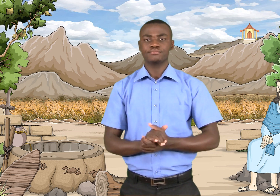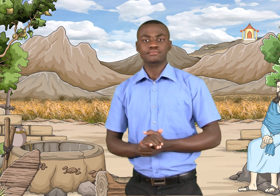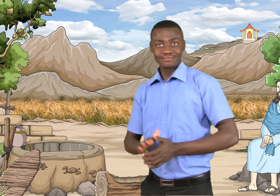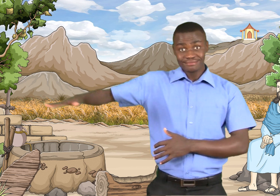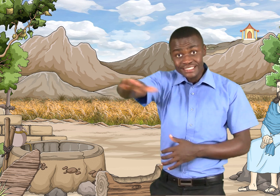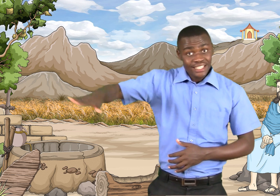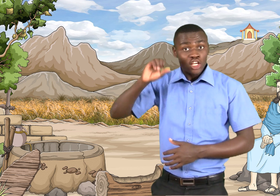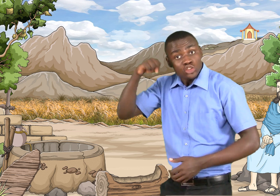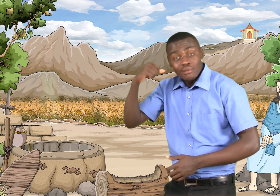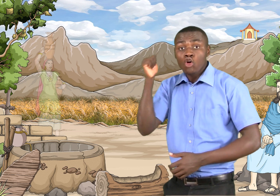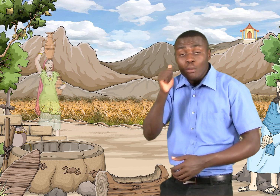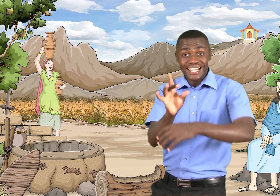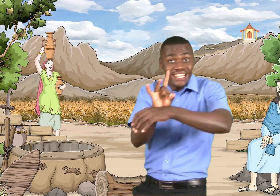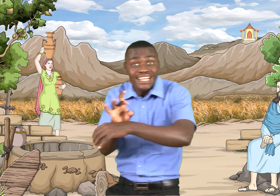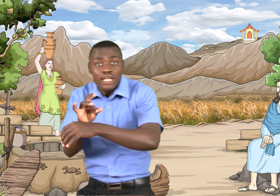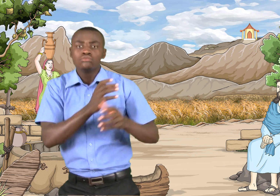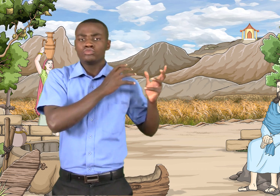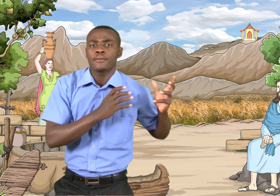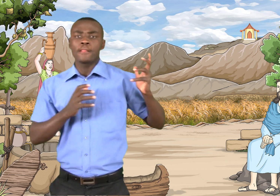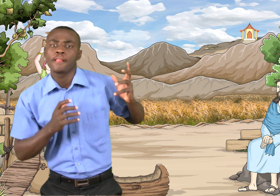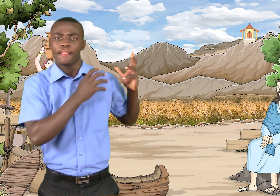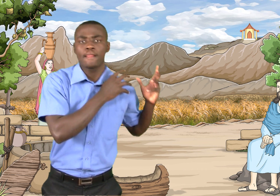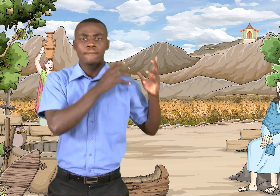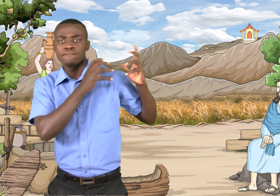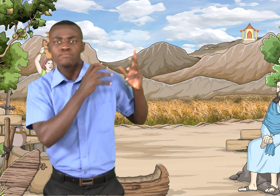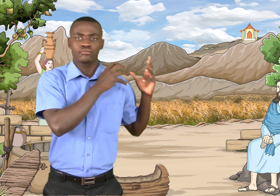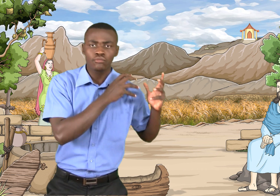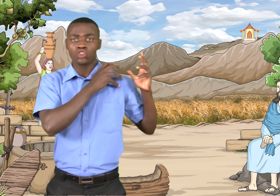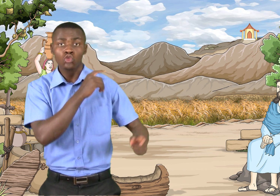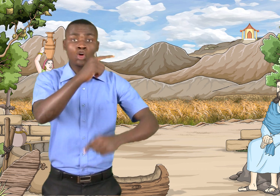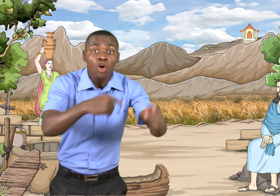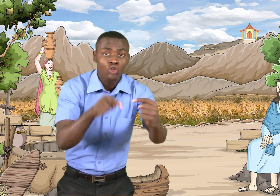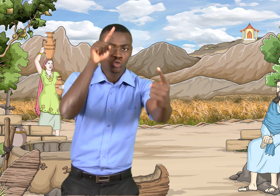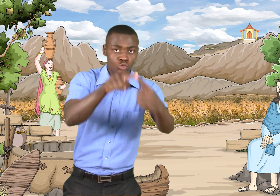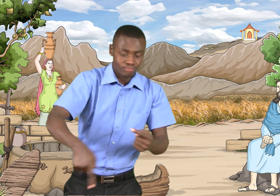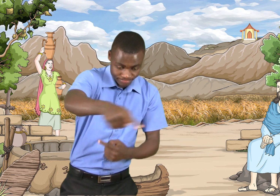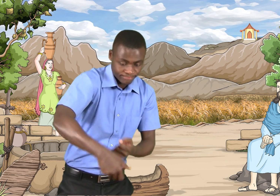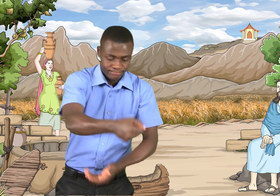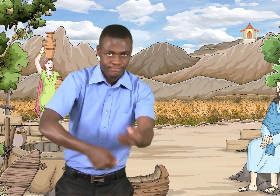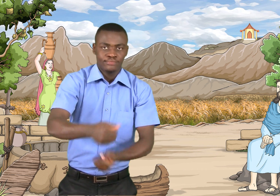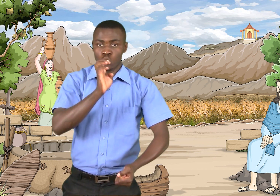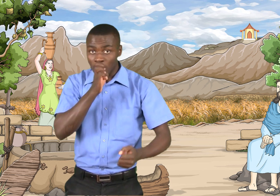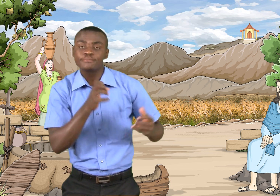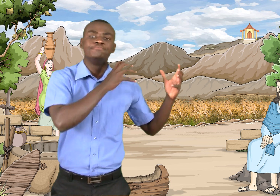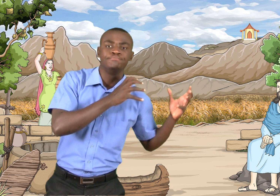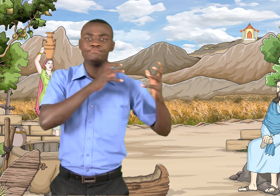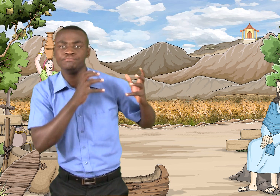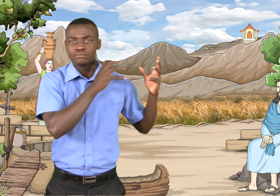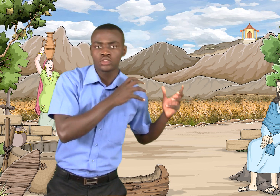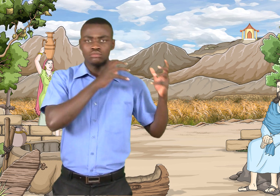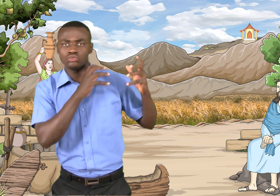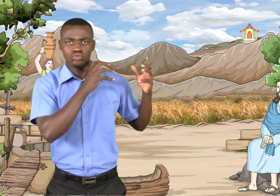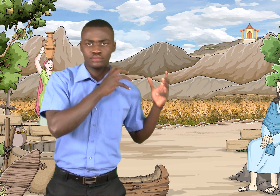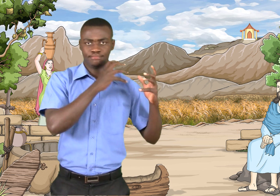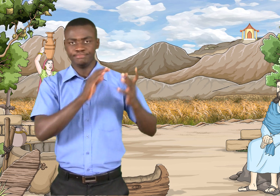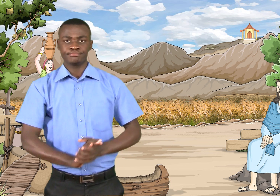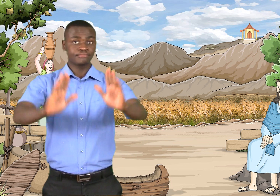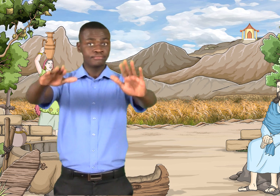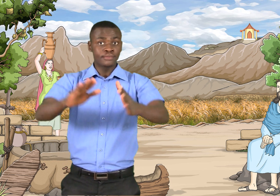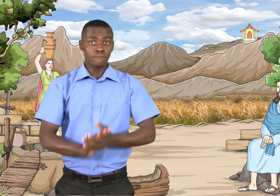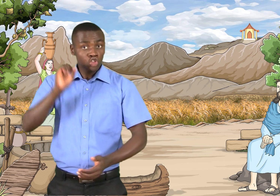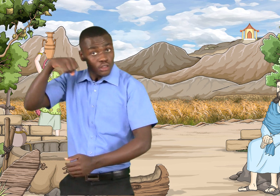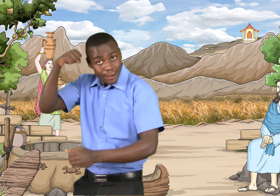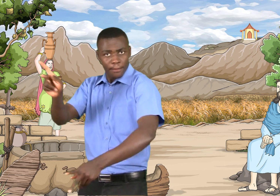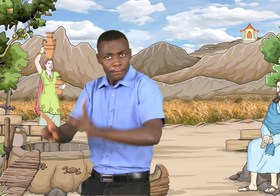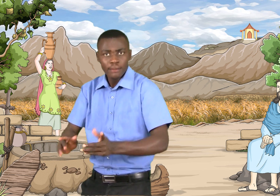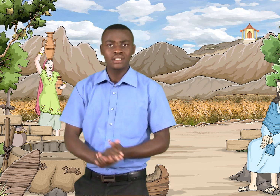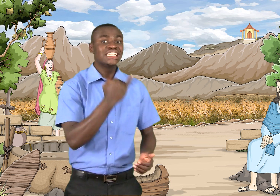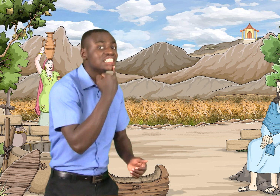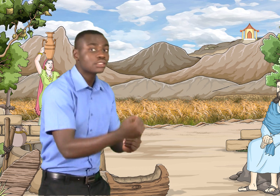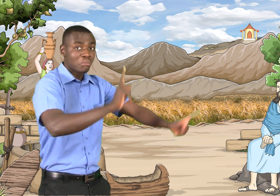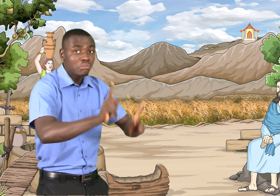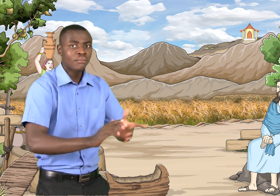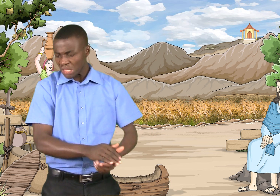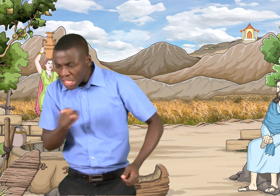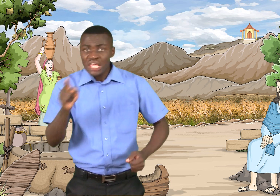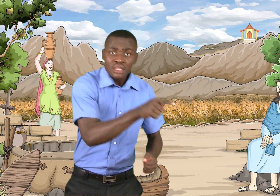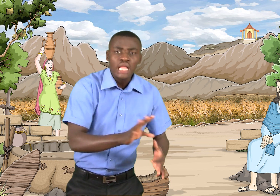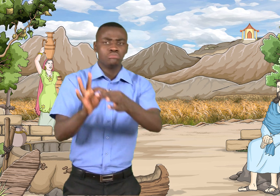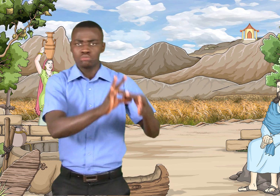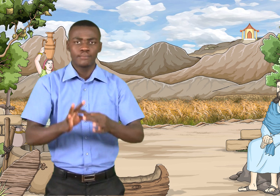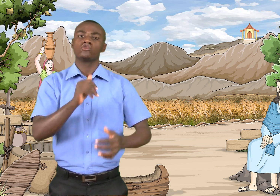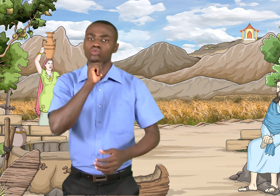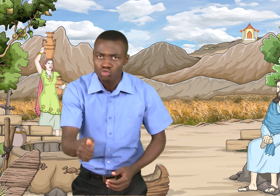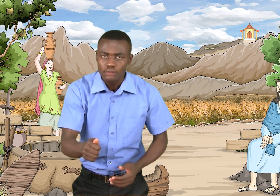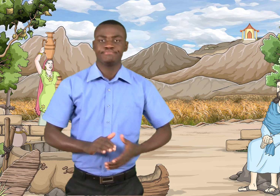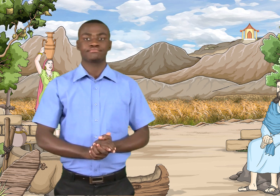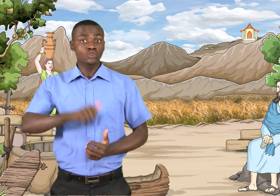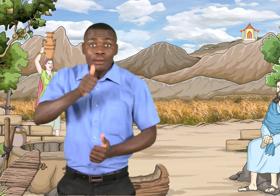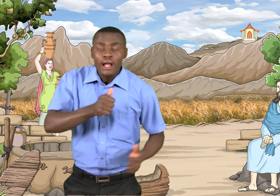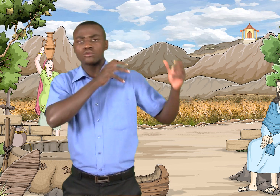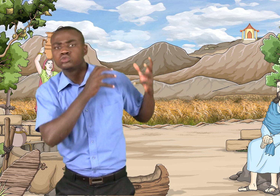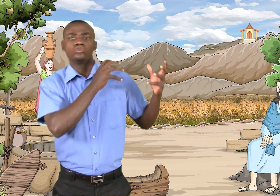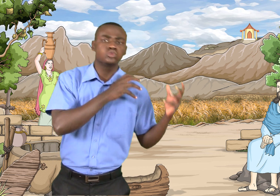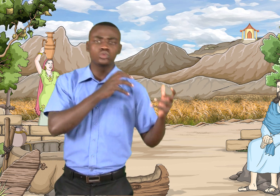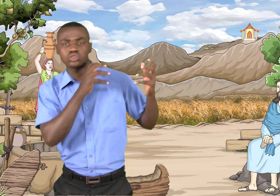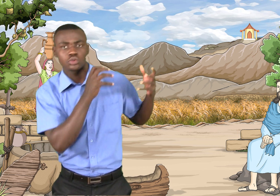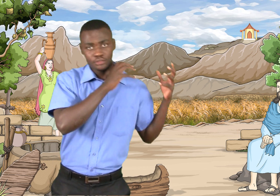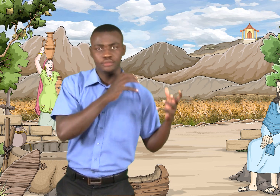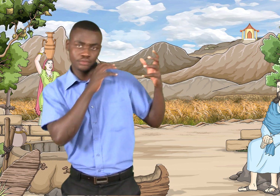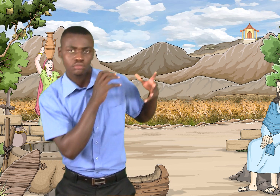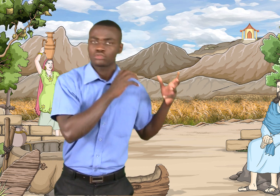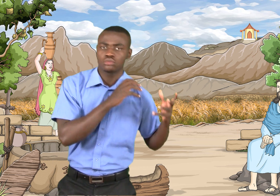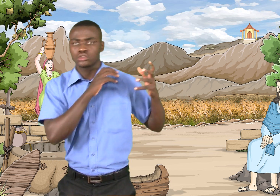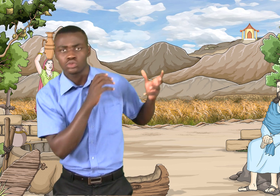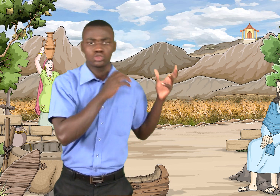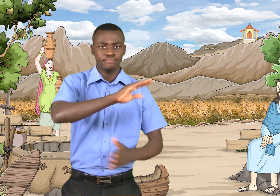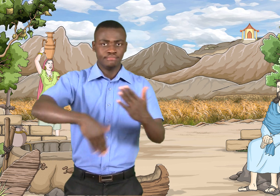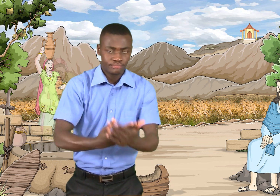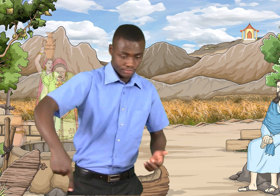When a Samaritan woman came to draw water, Jesus said to her, “Give Me a drink.”